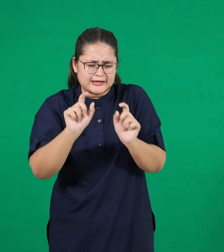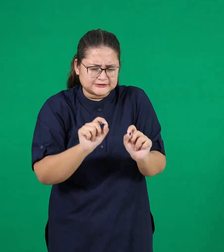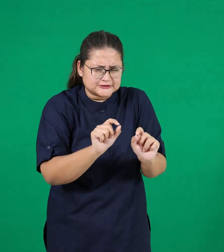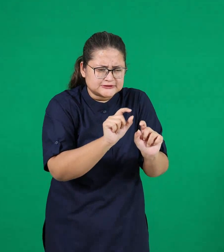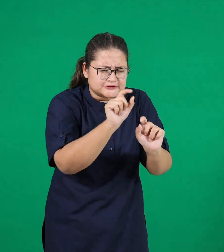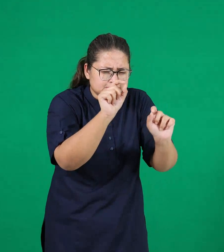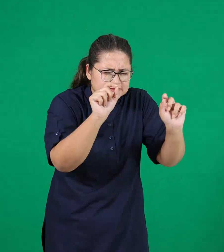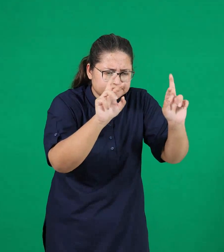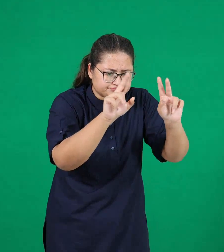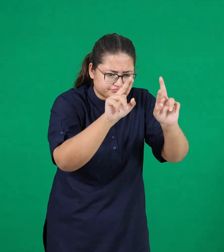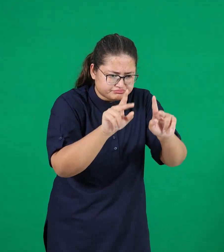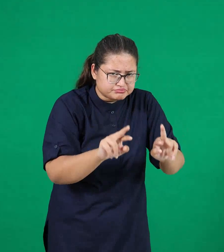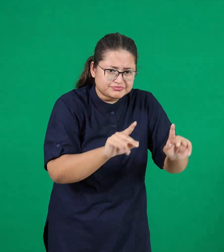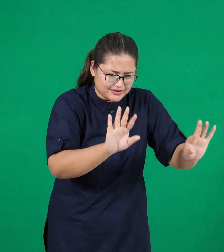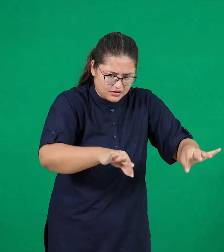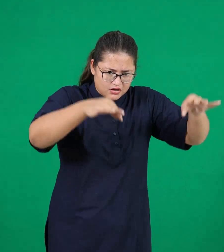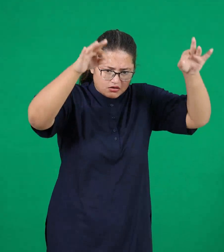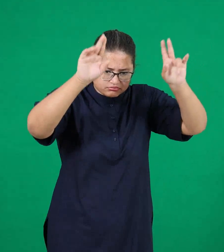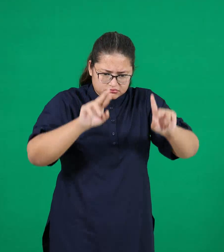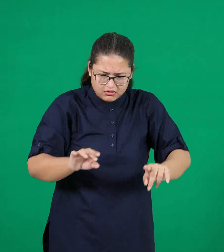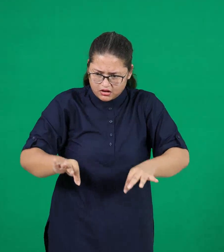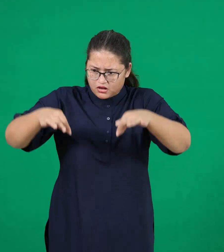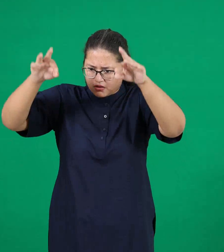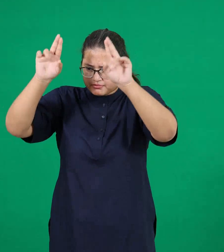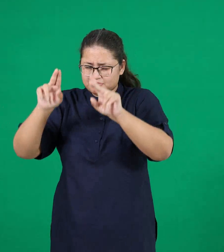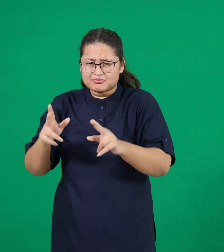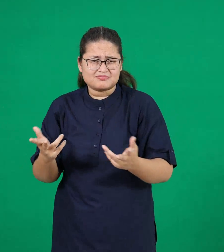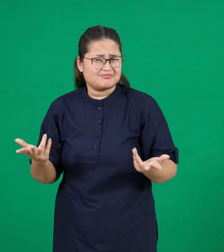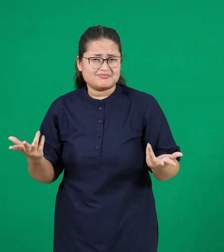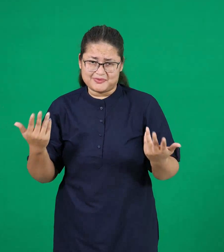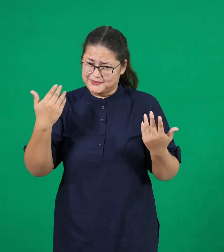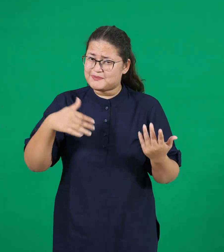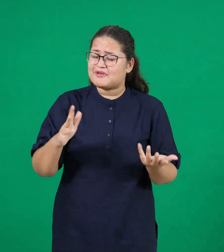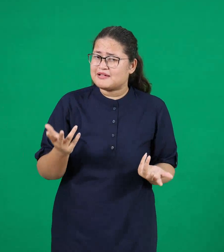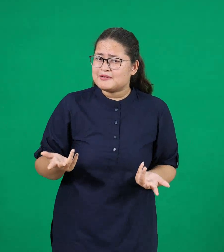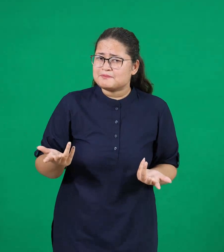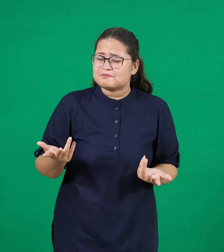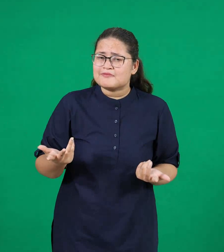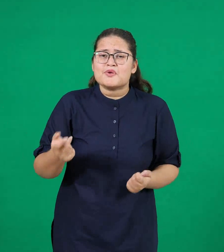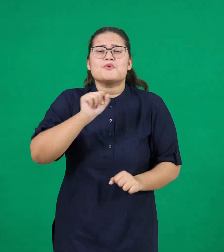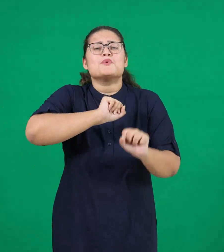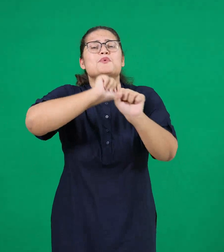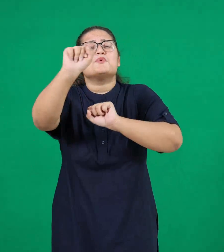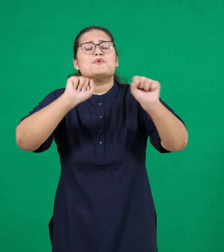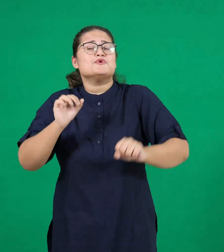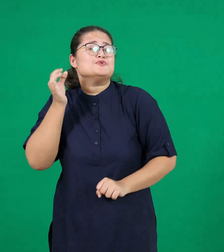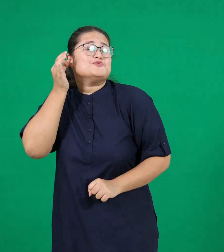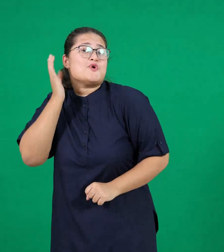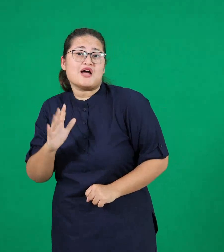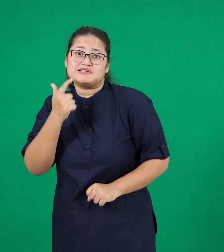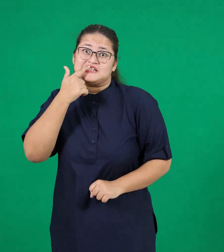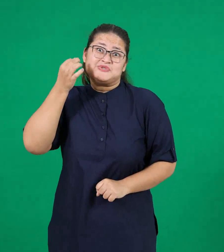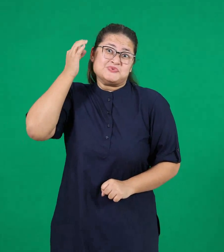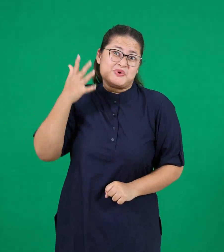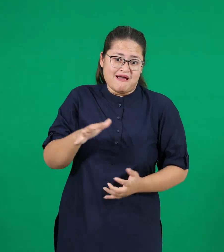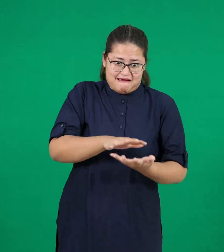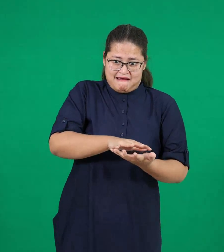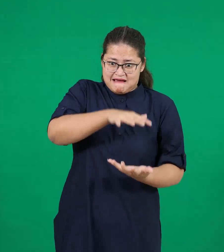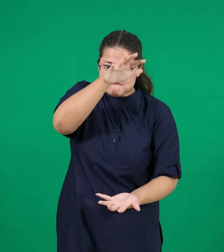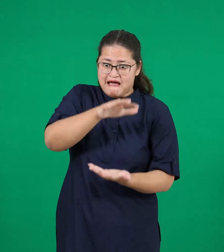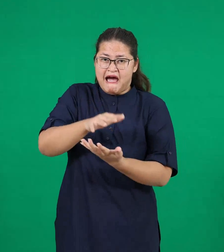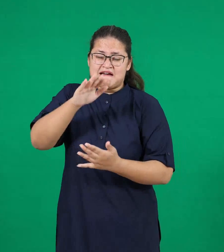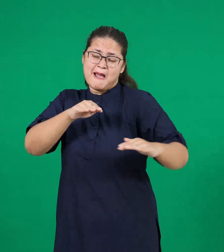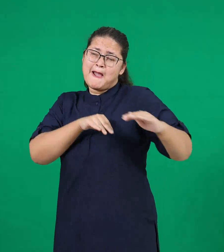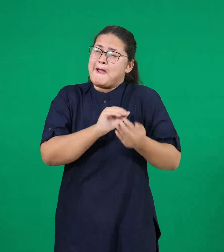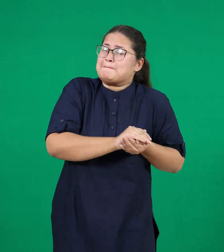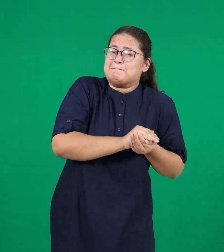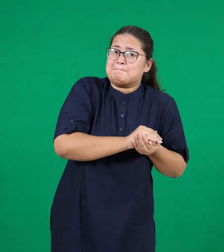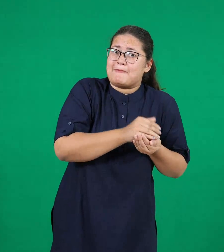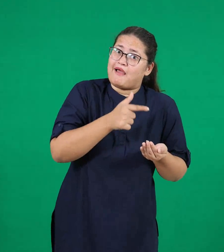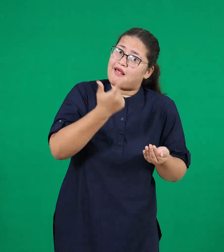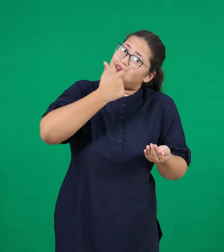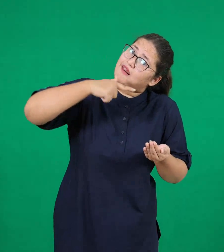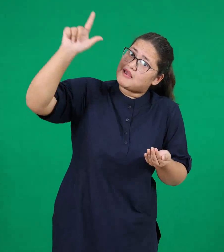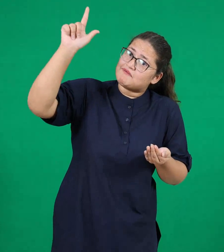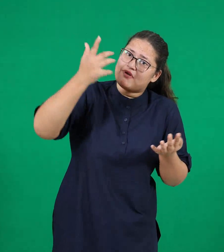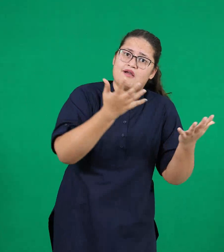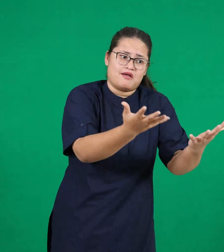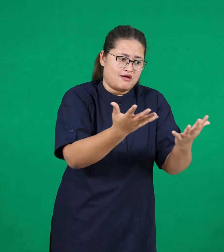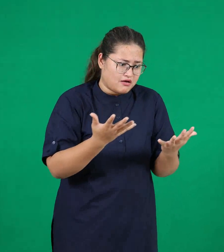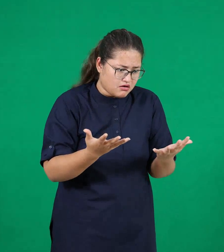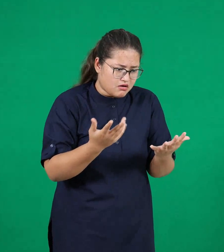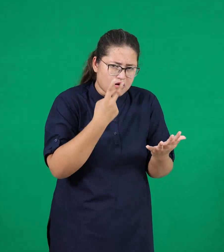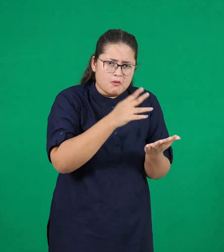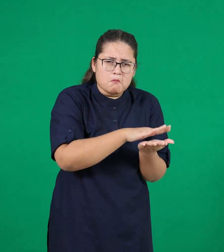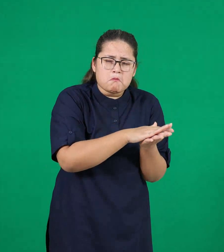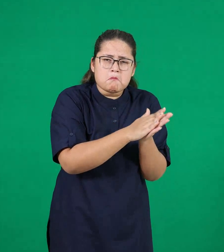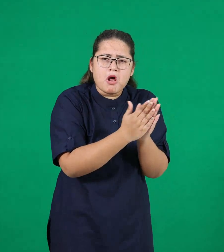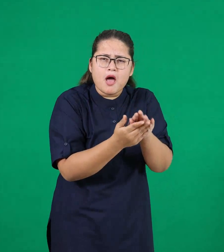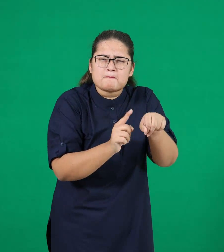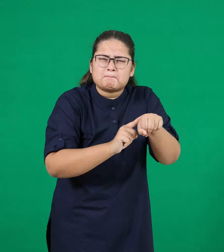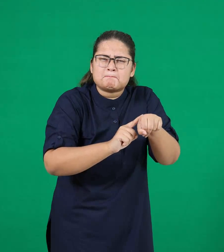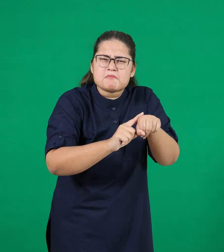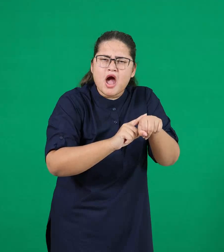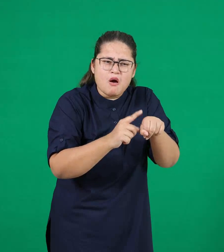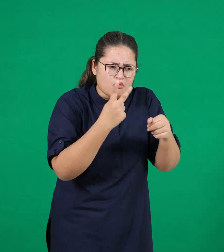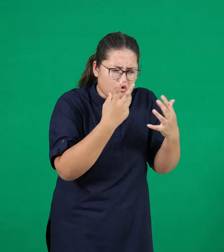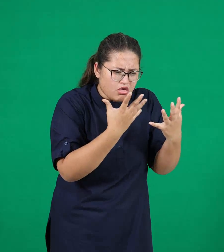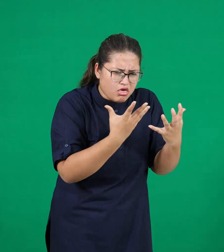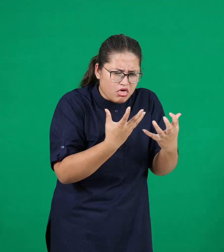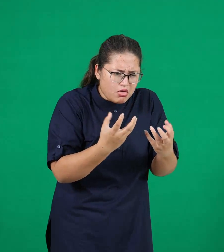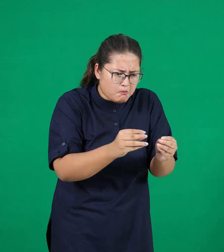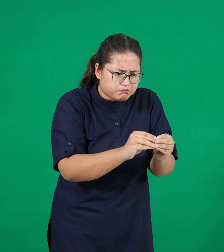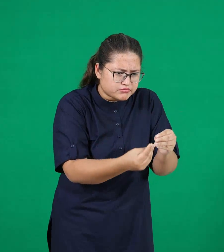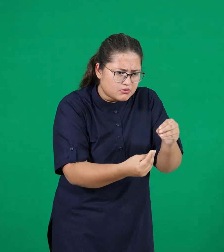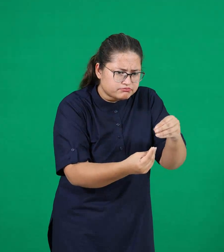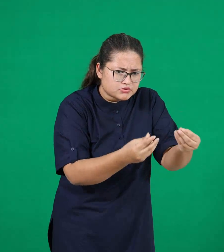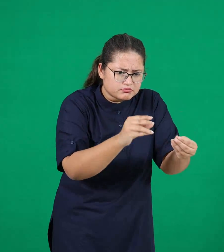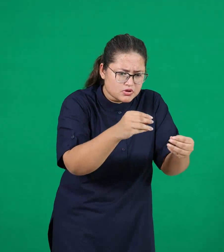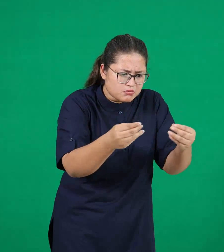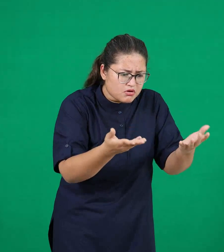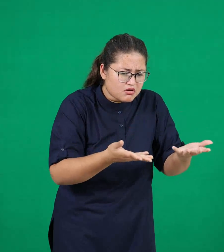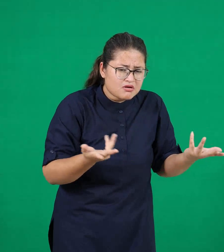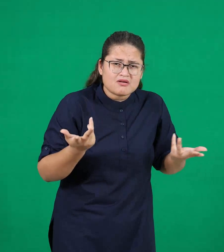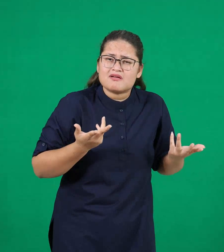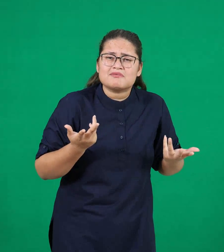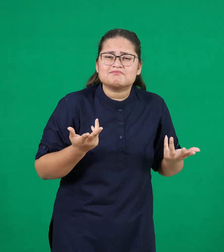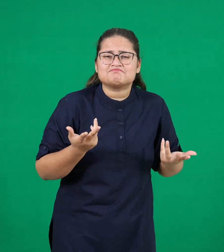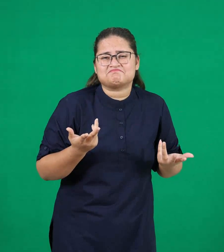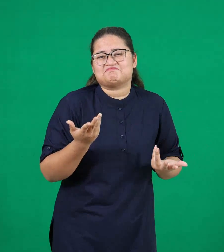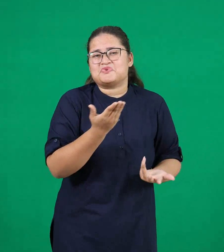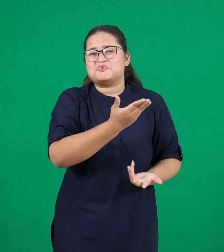Your gold and silver are corroded.